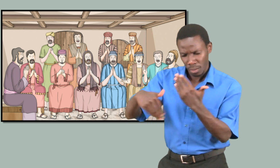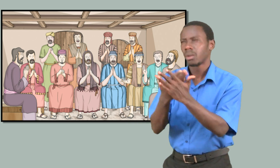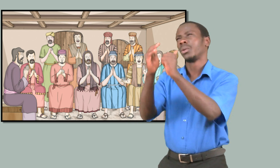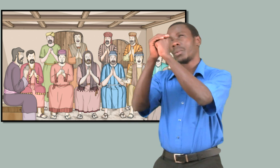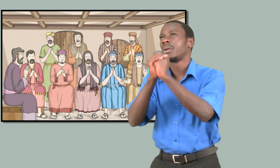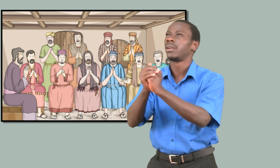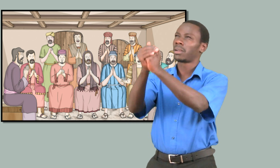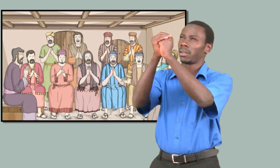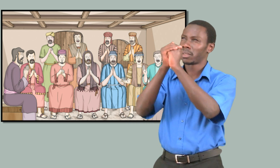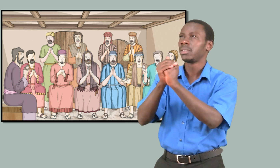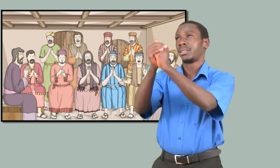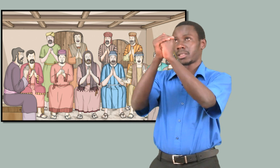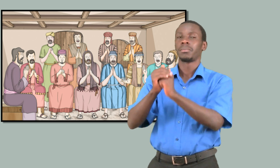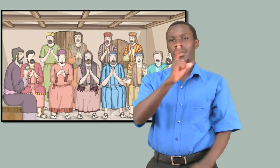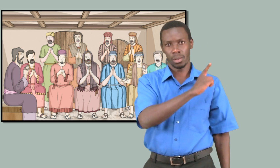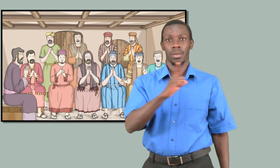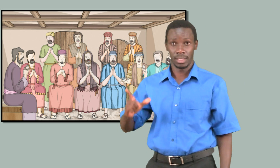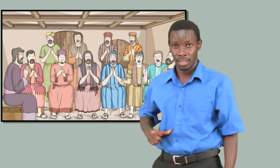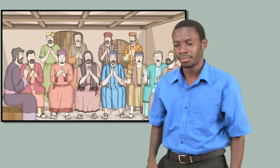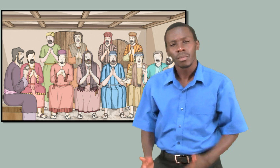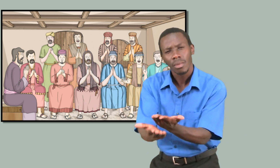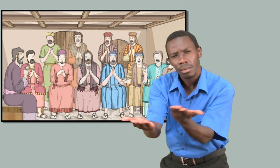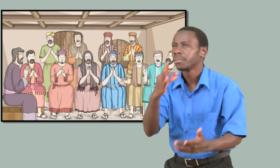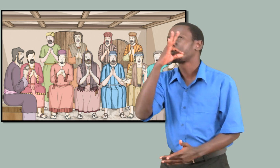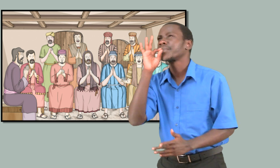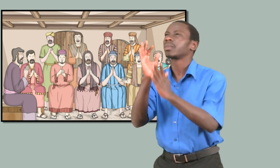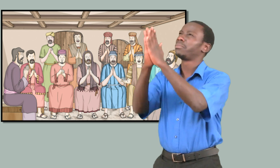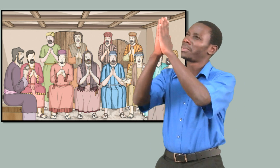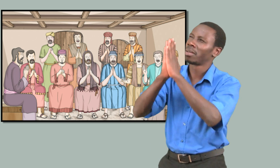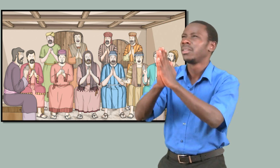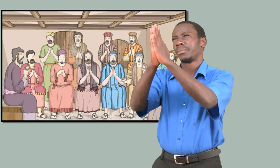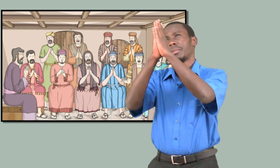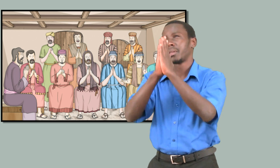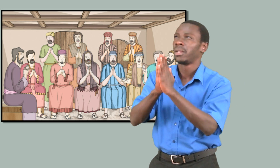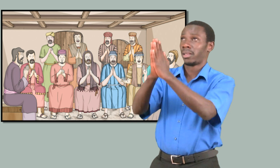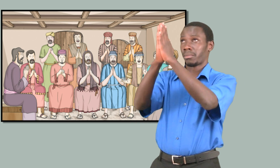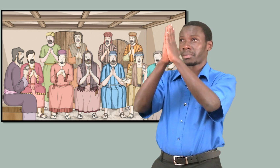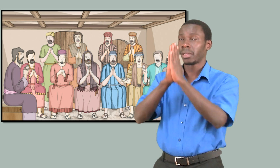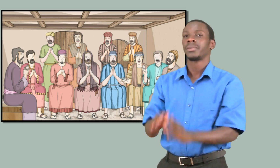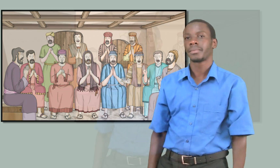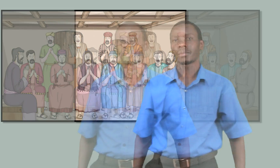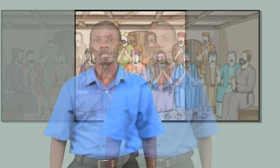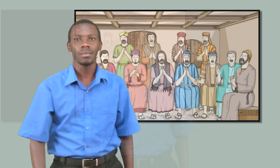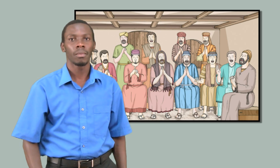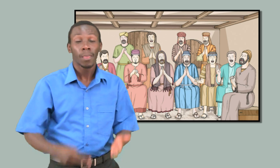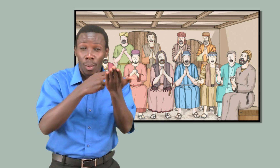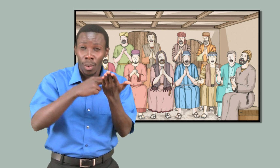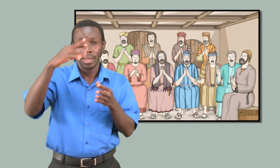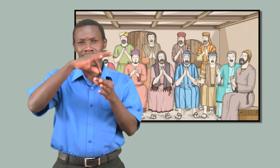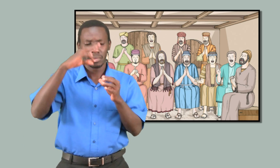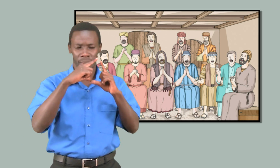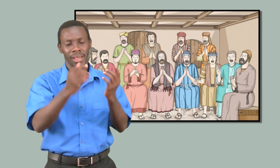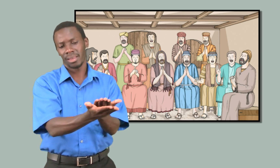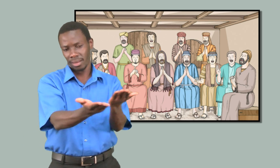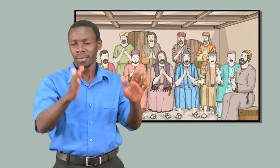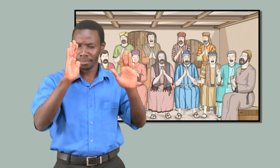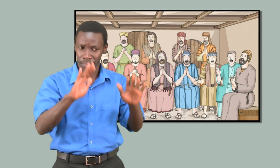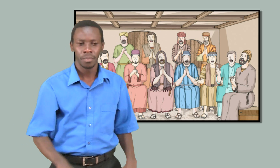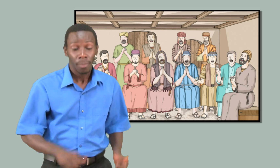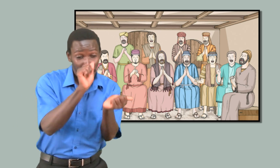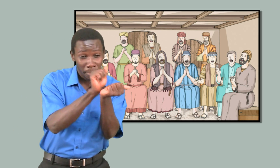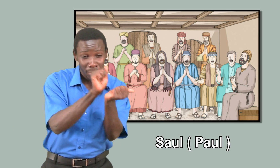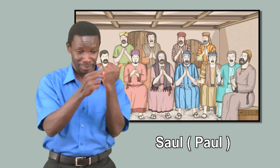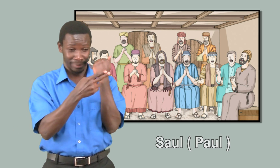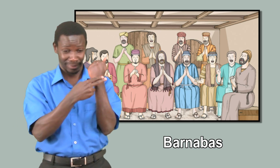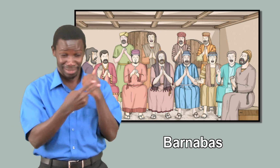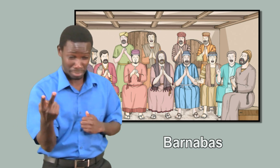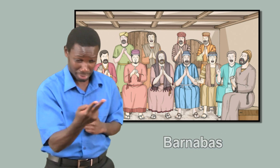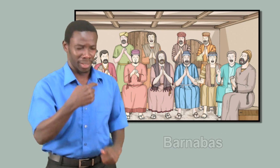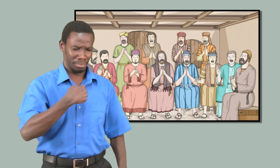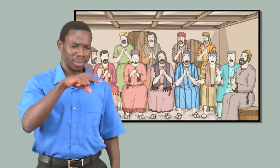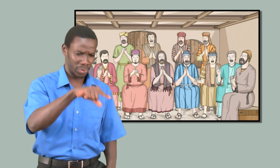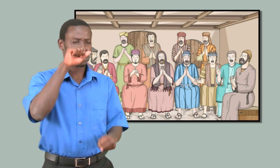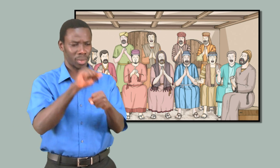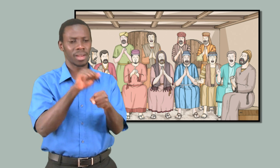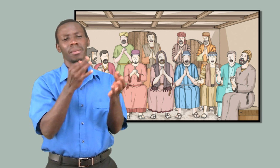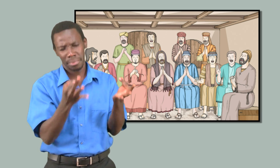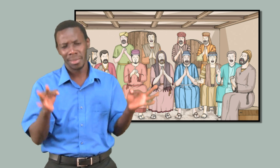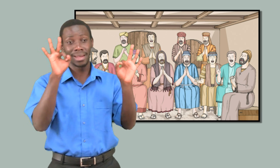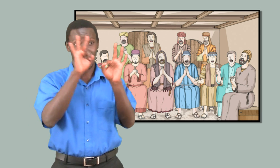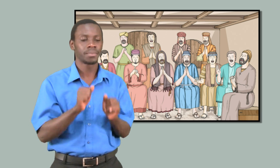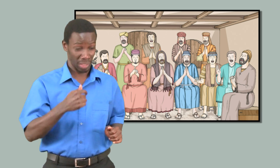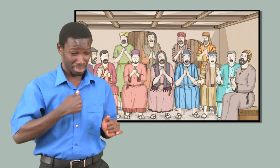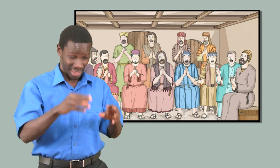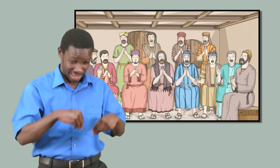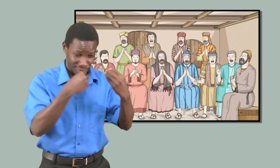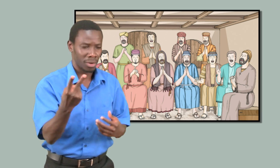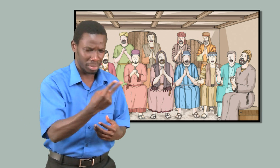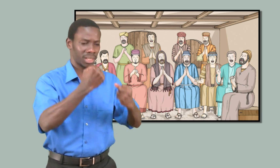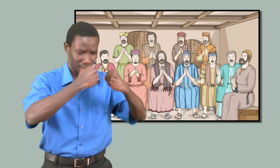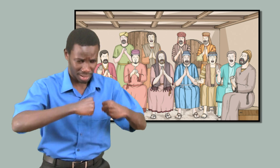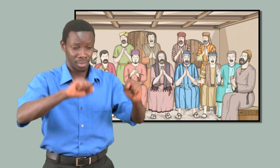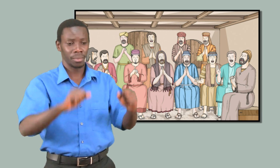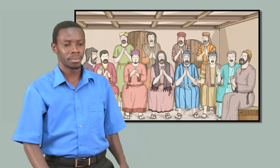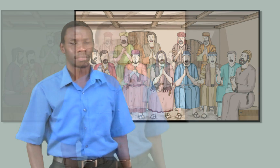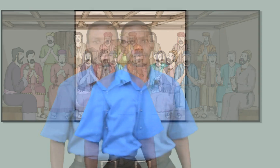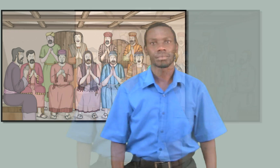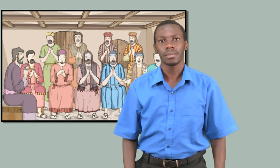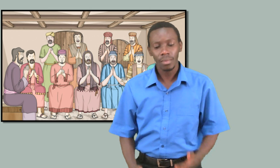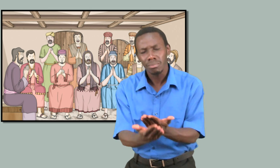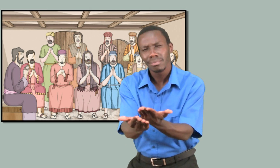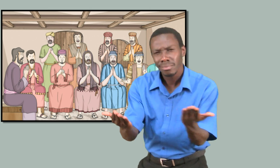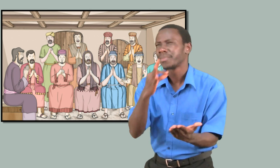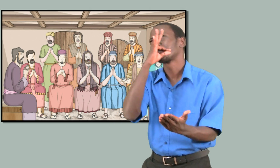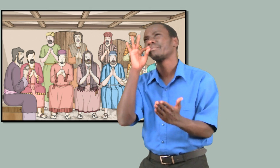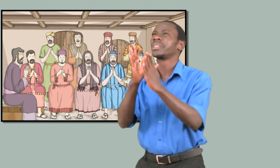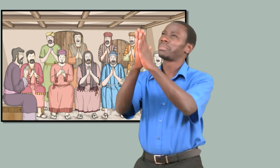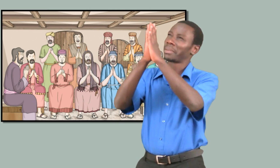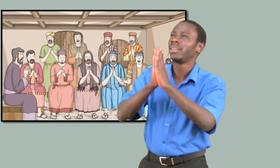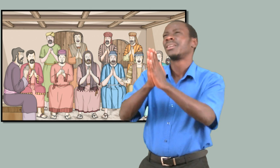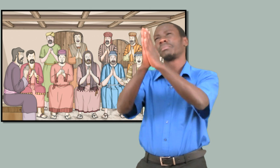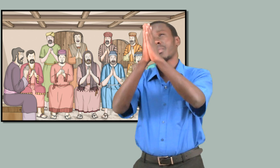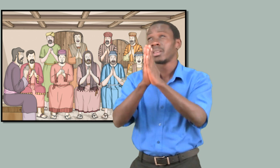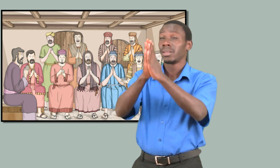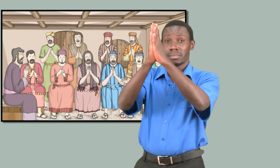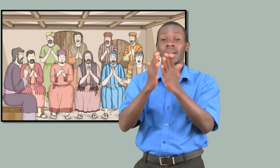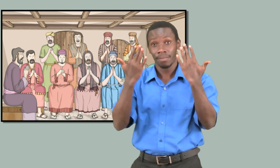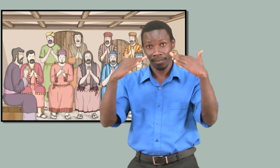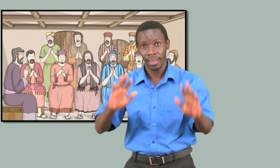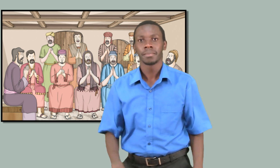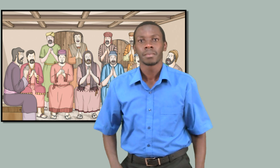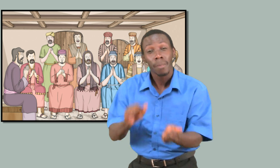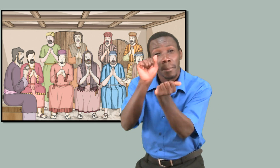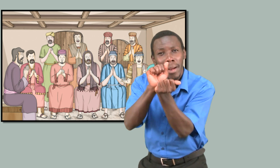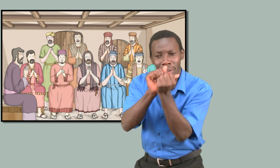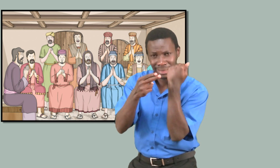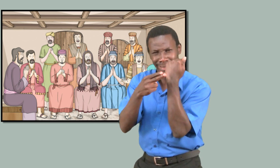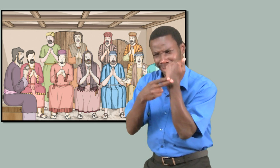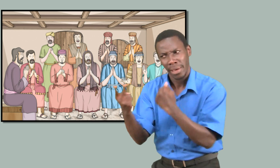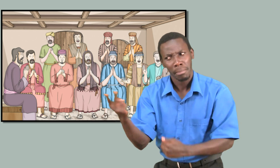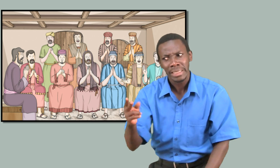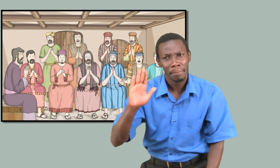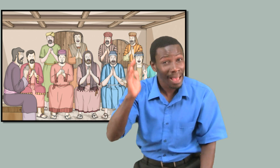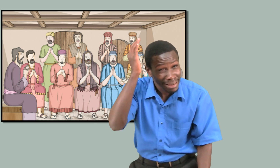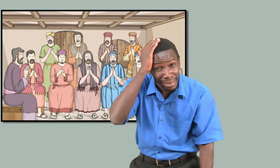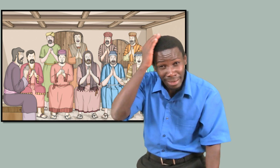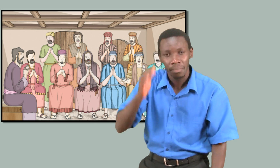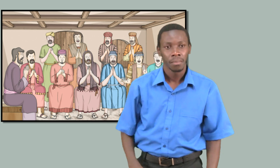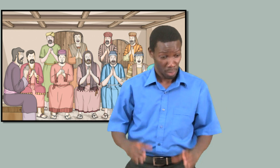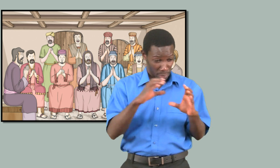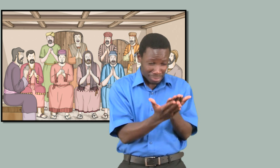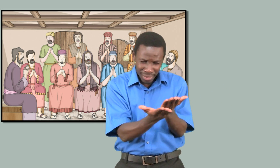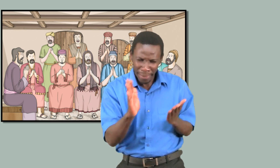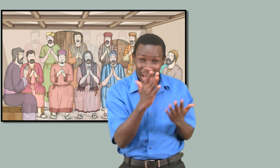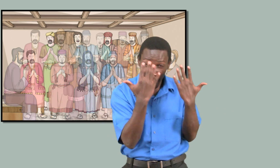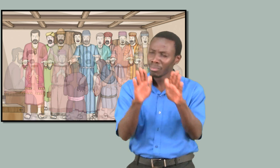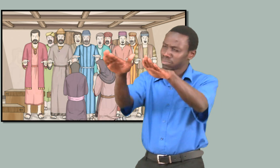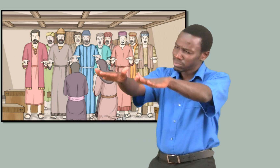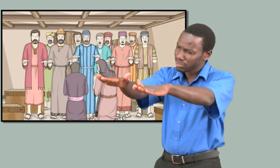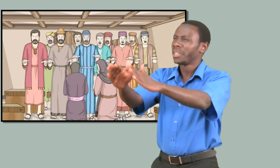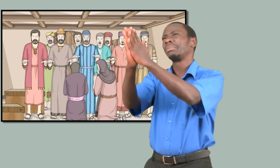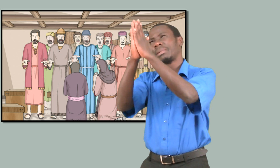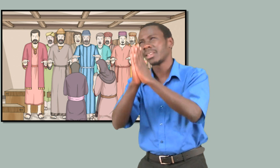While they were worshiping the Lord and fasting, the Holy Spirit said, “Set apart for Me Barnabas and Saul for the work to which I have called them.”